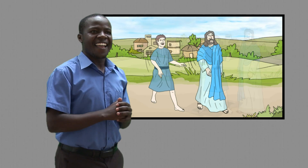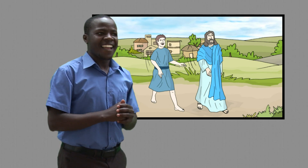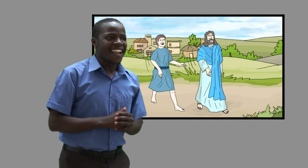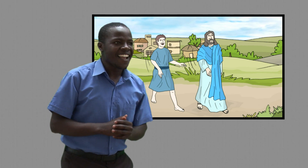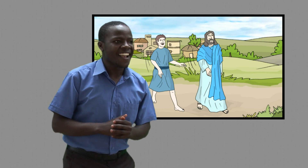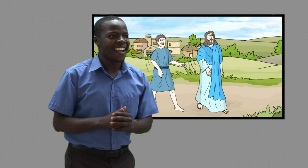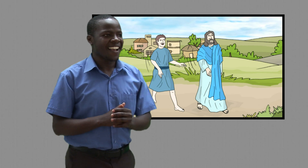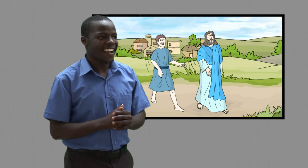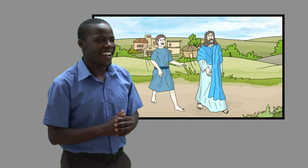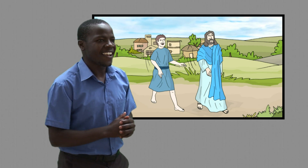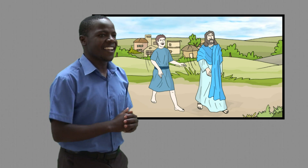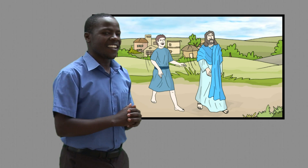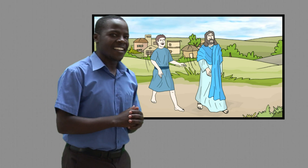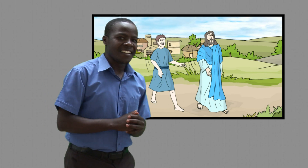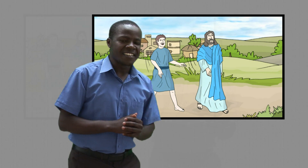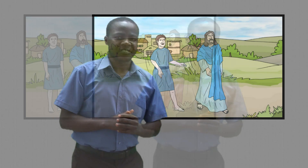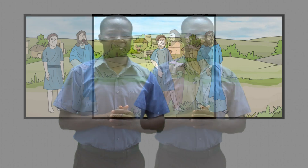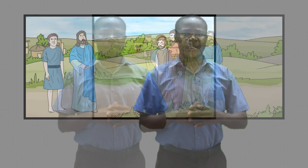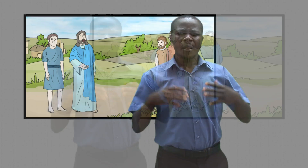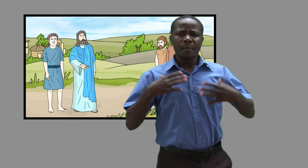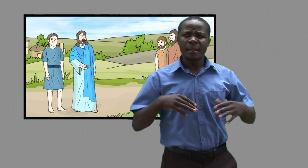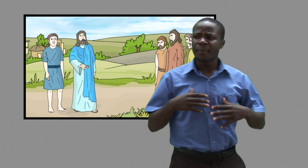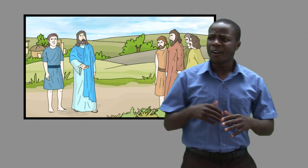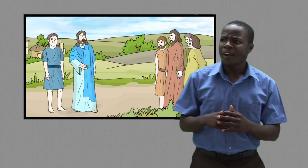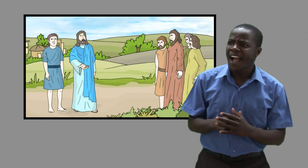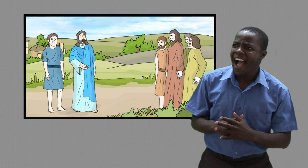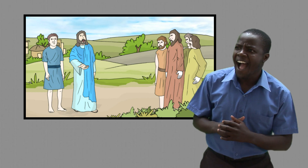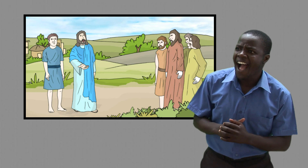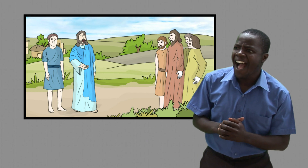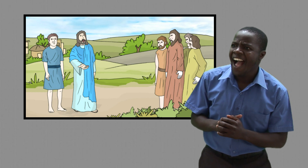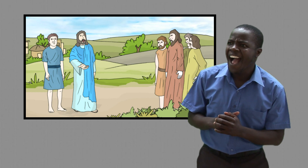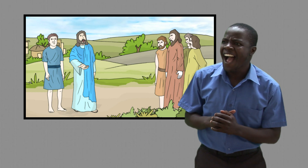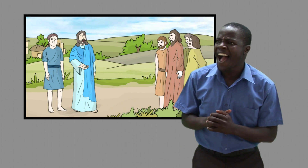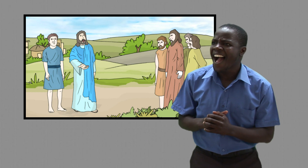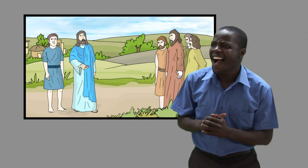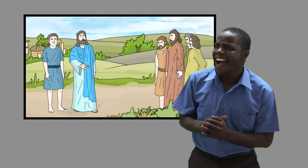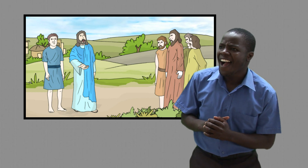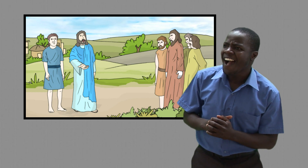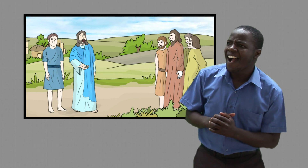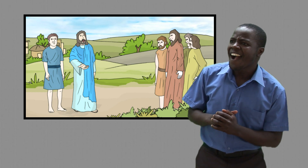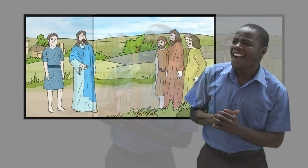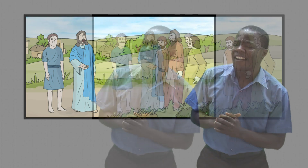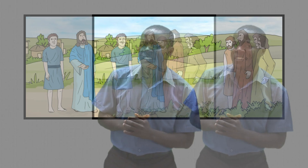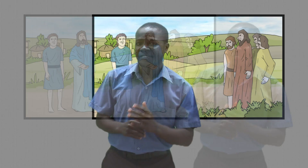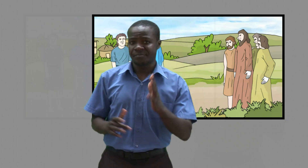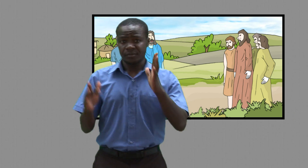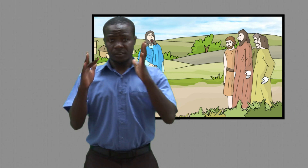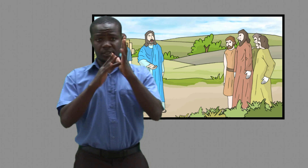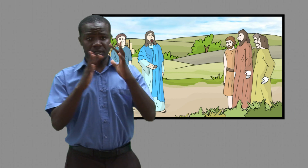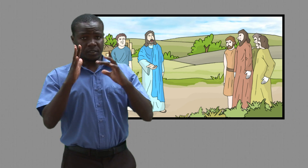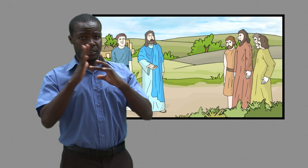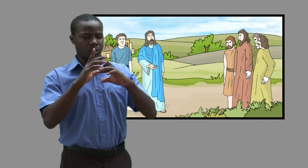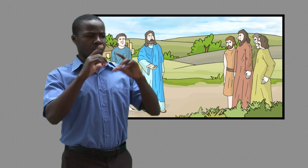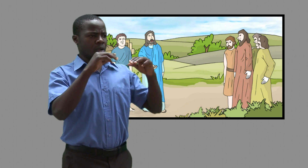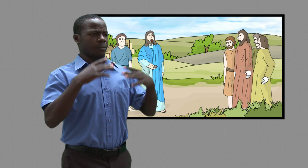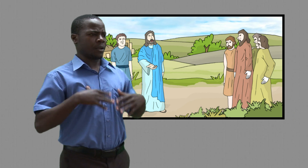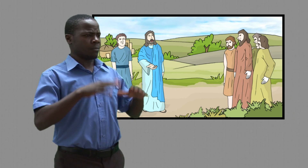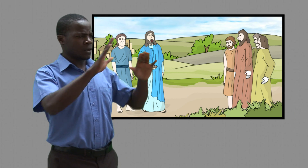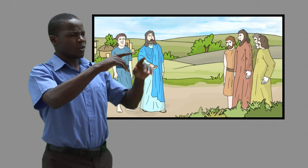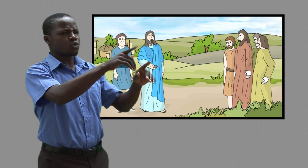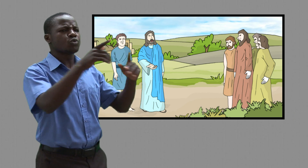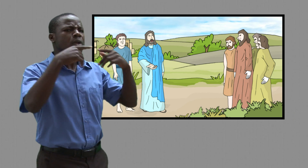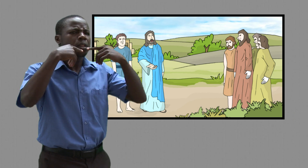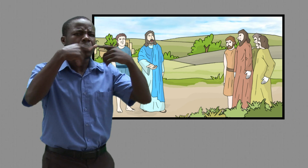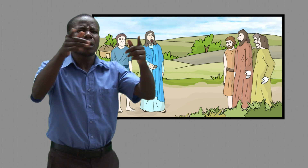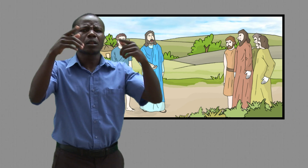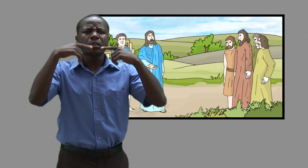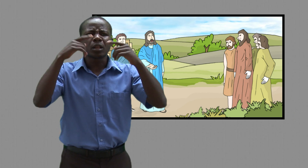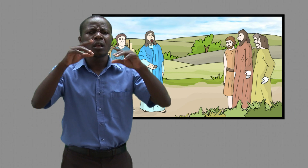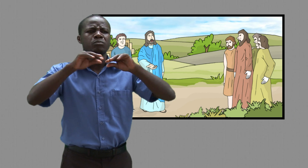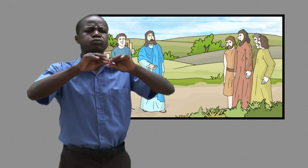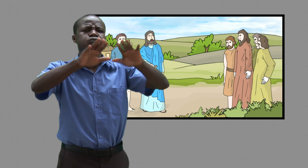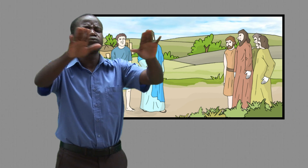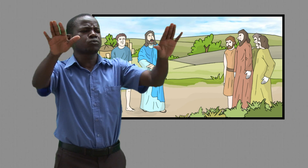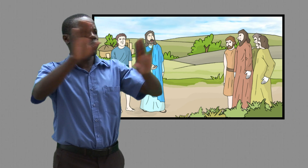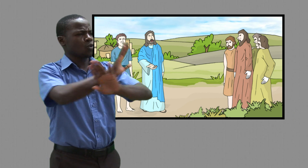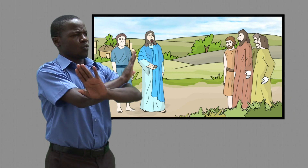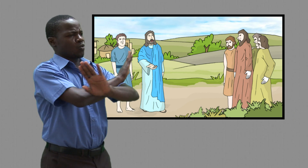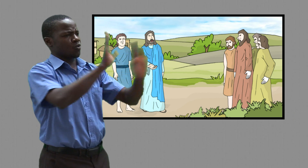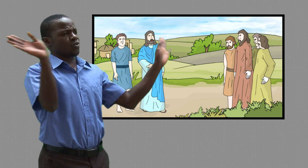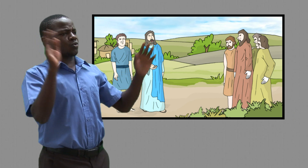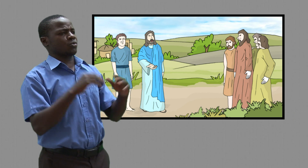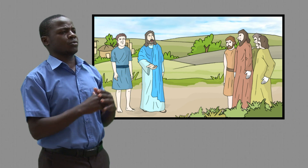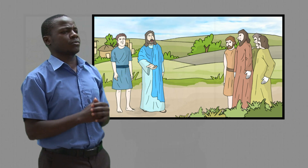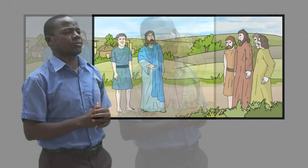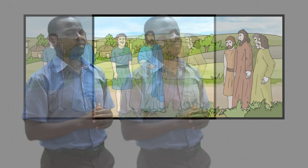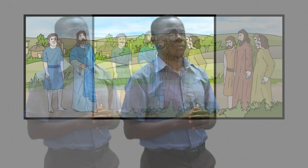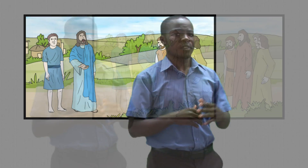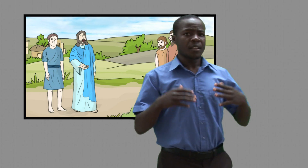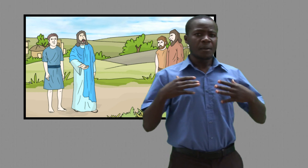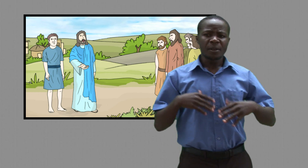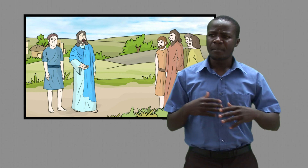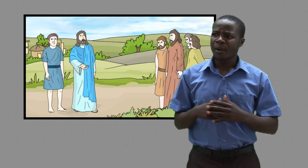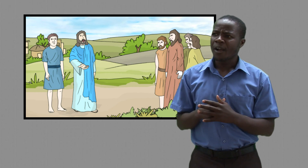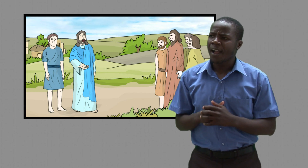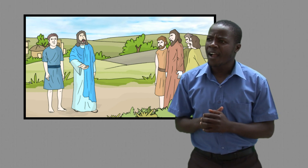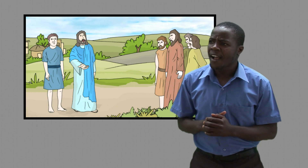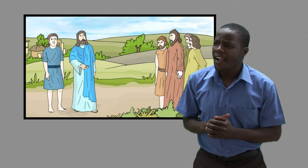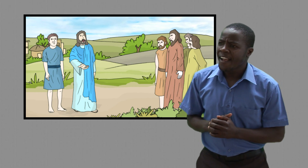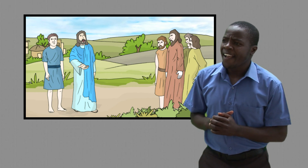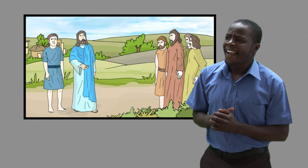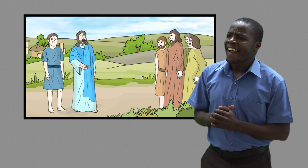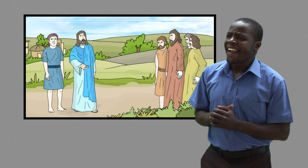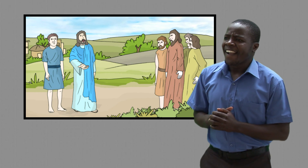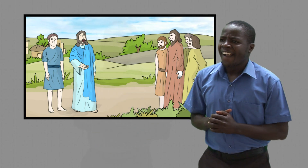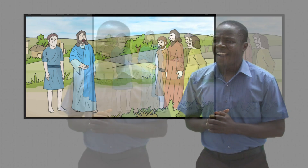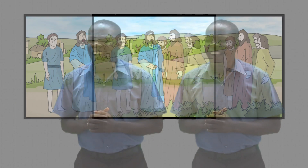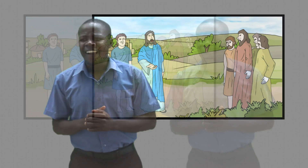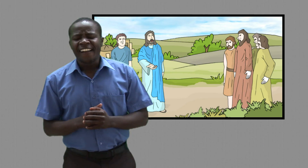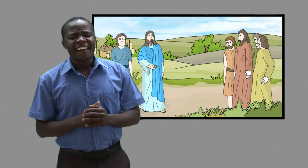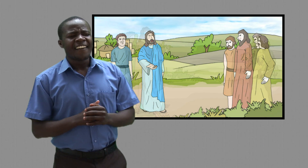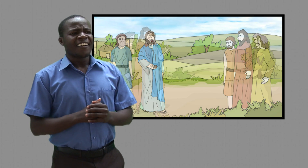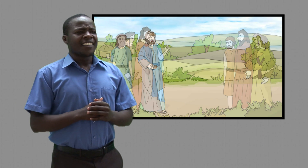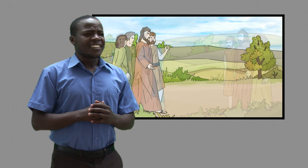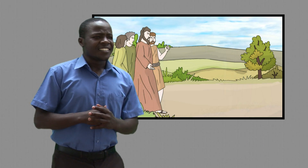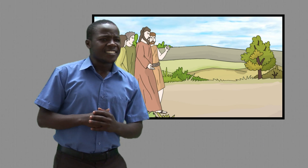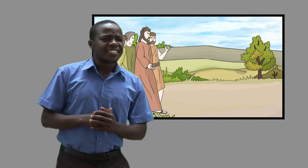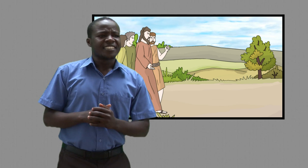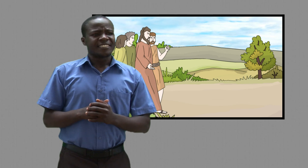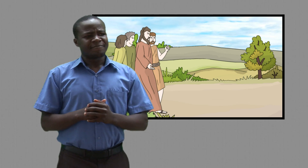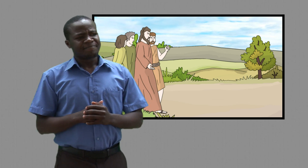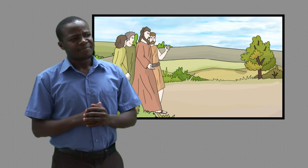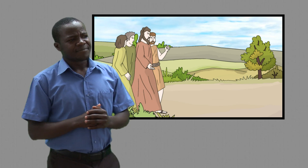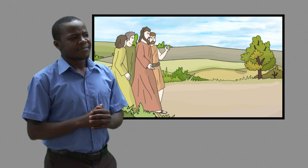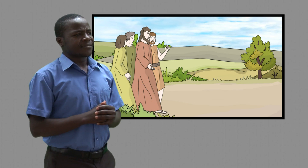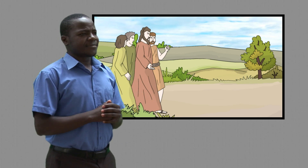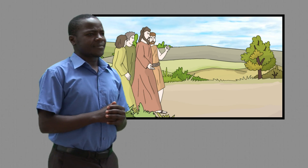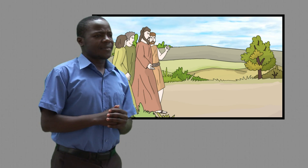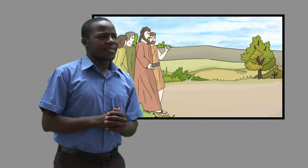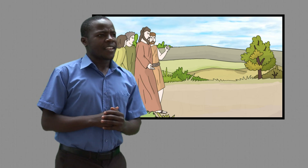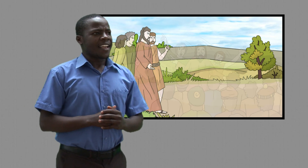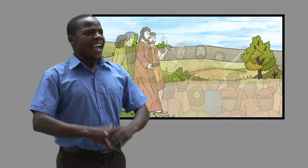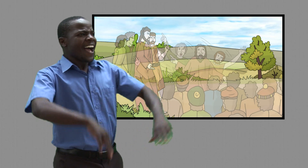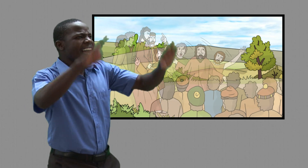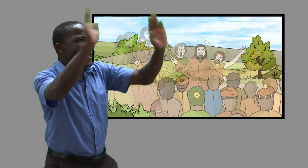Jesus ordered them not to tell anyone.